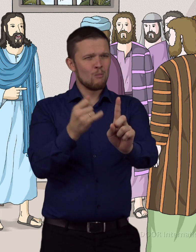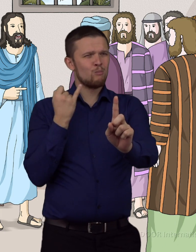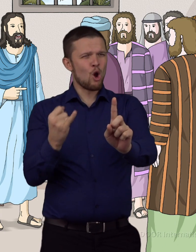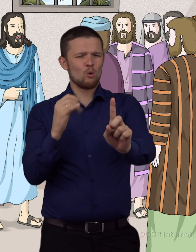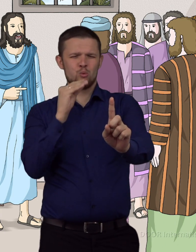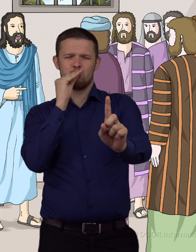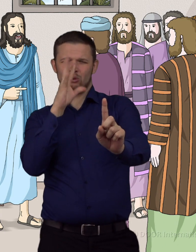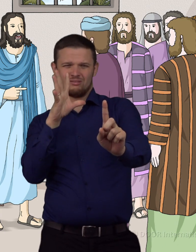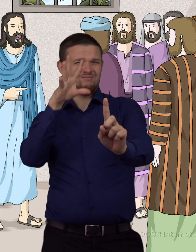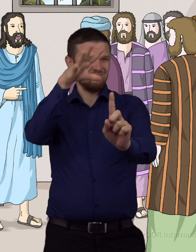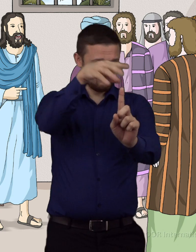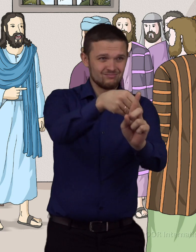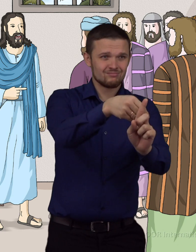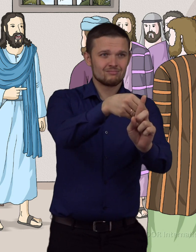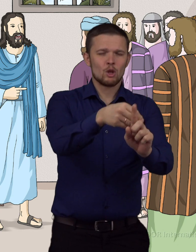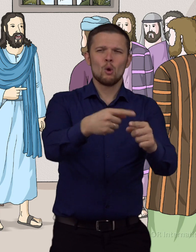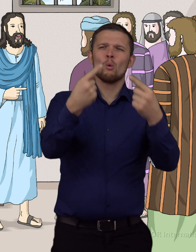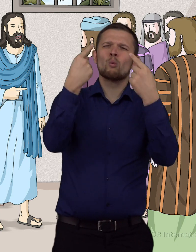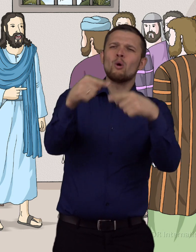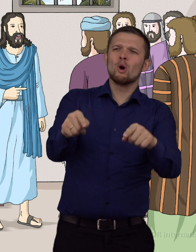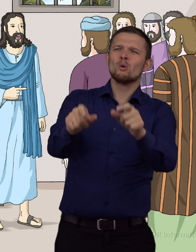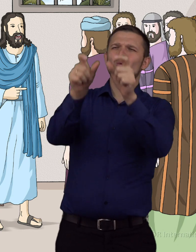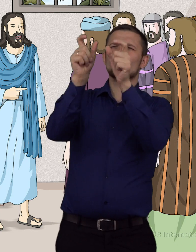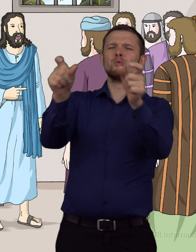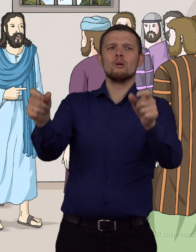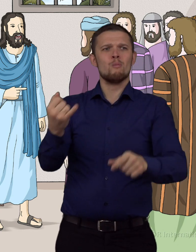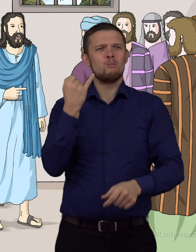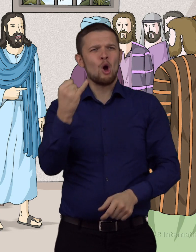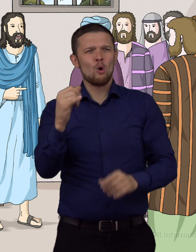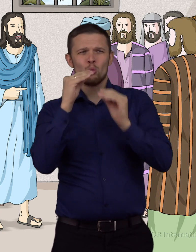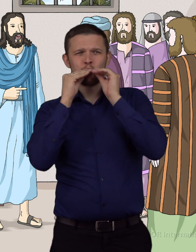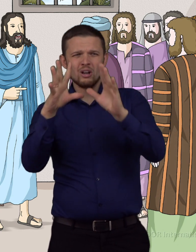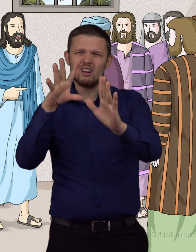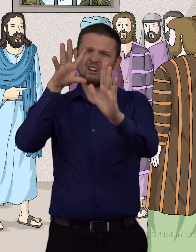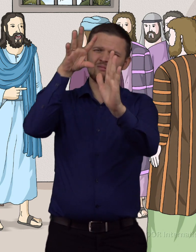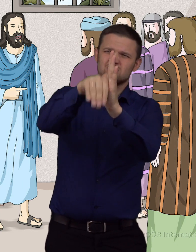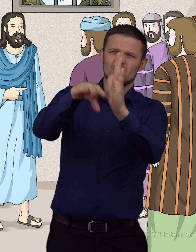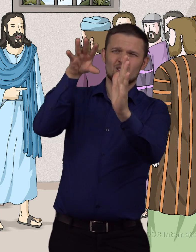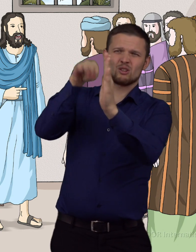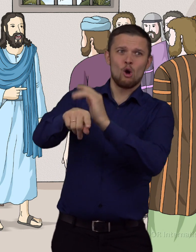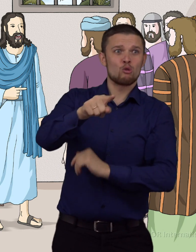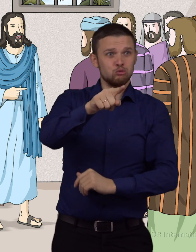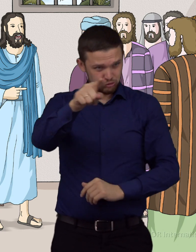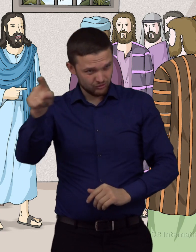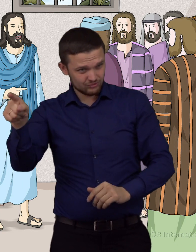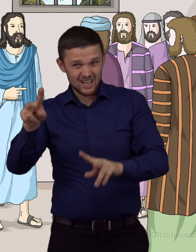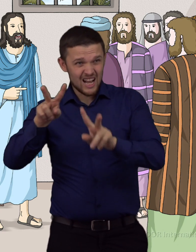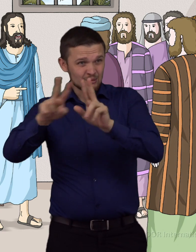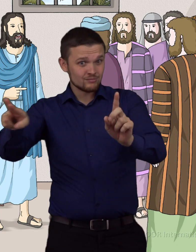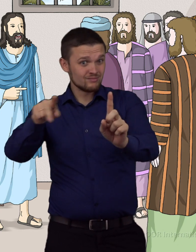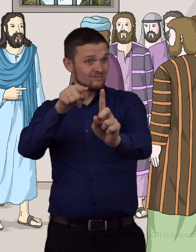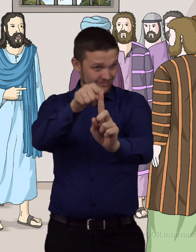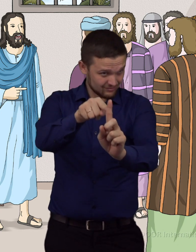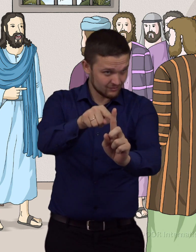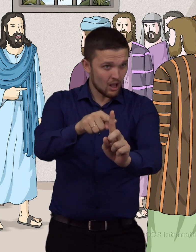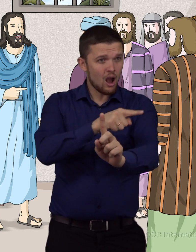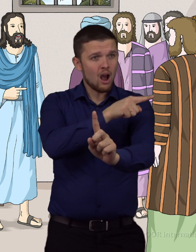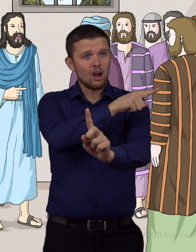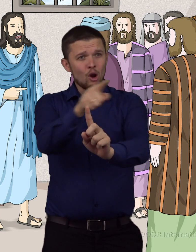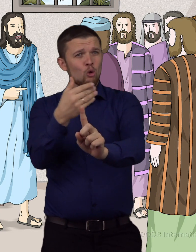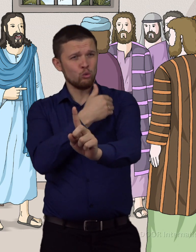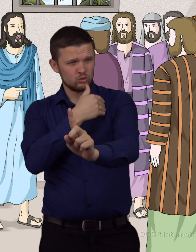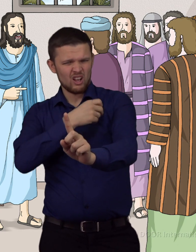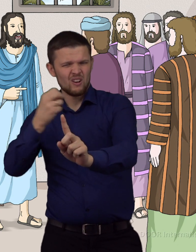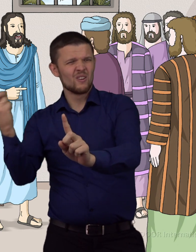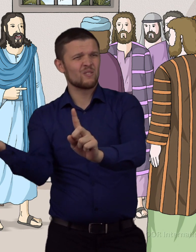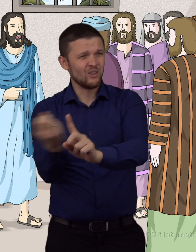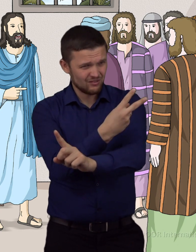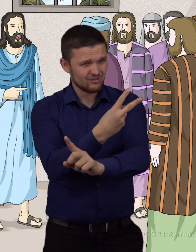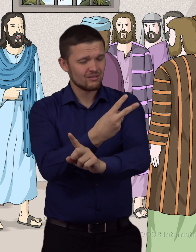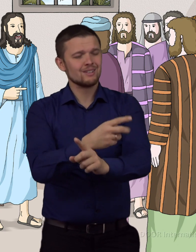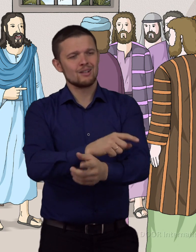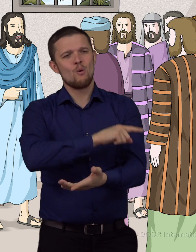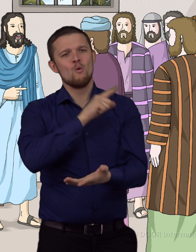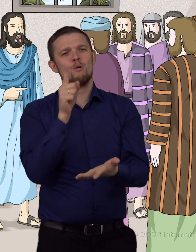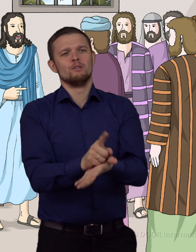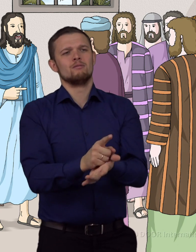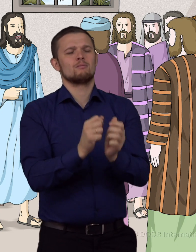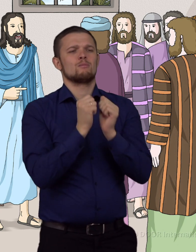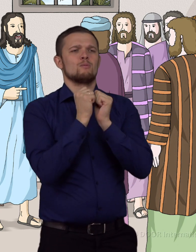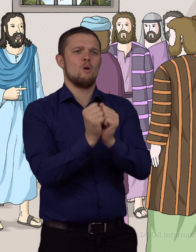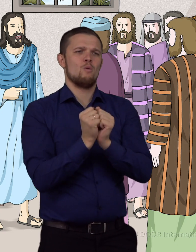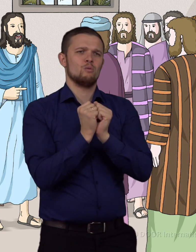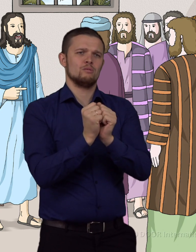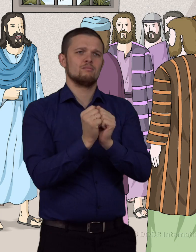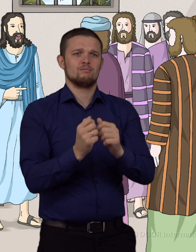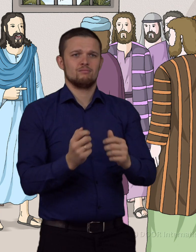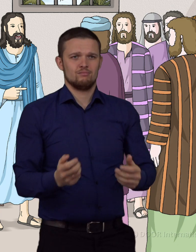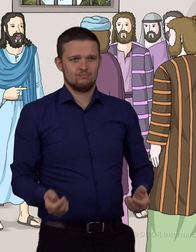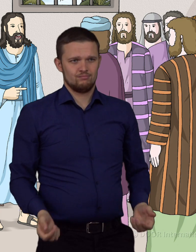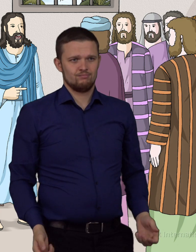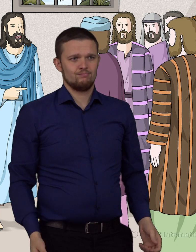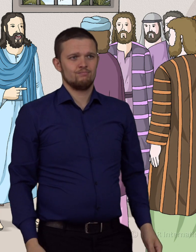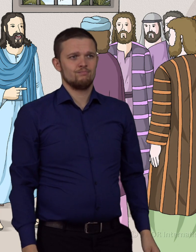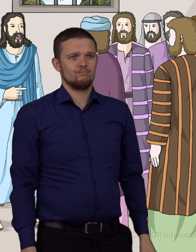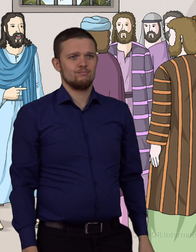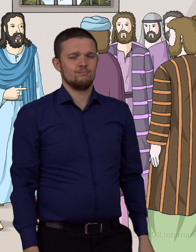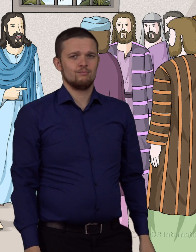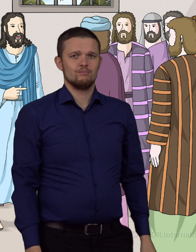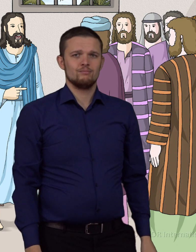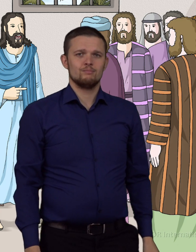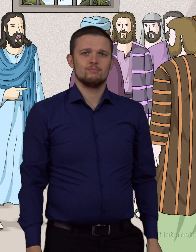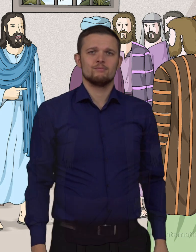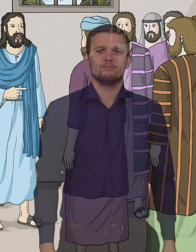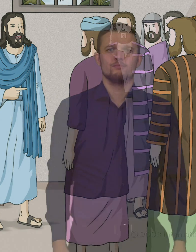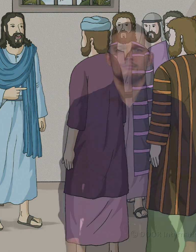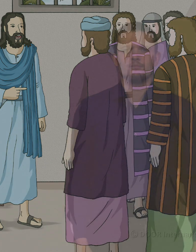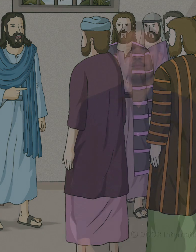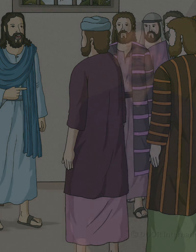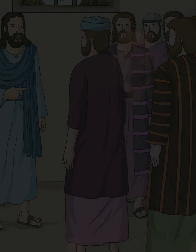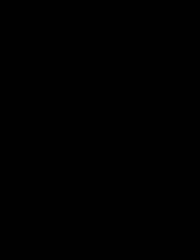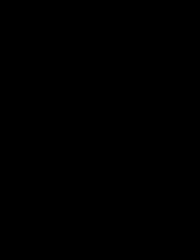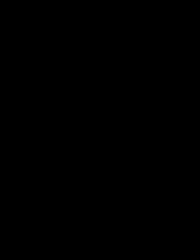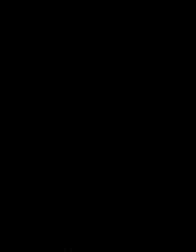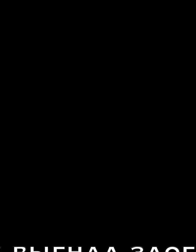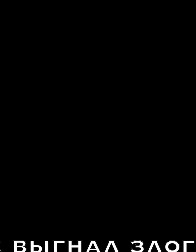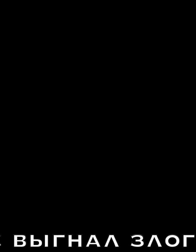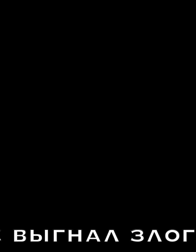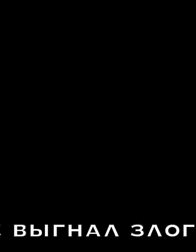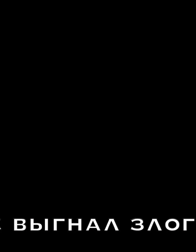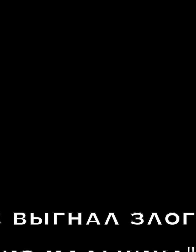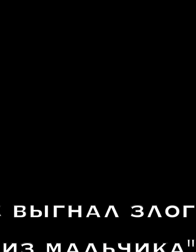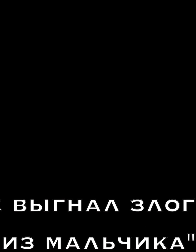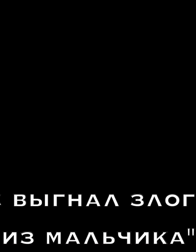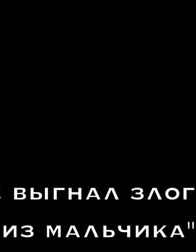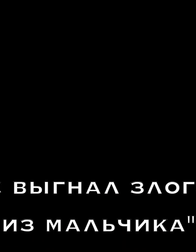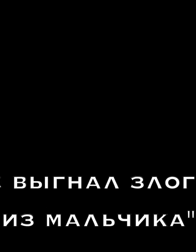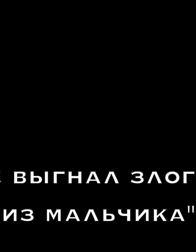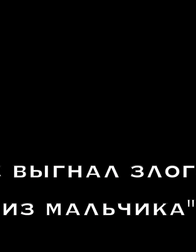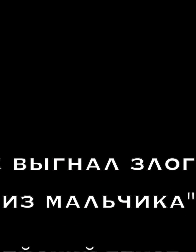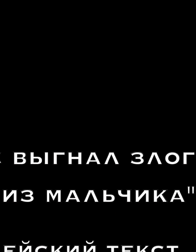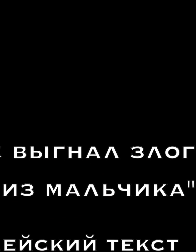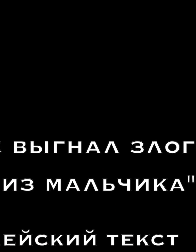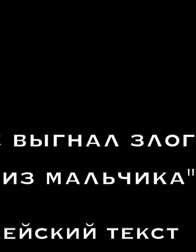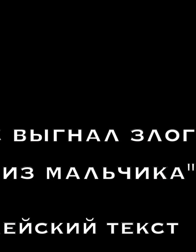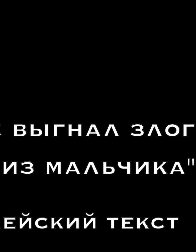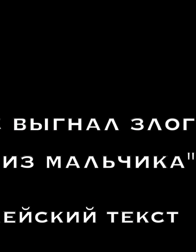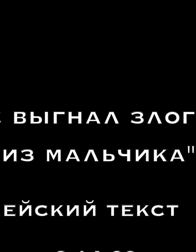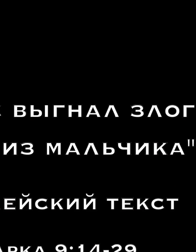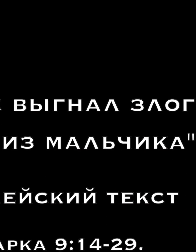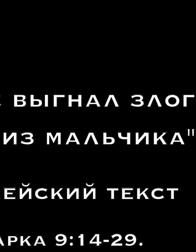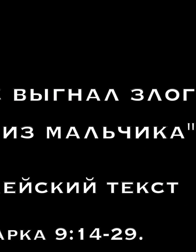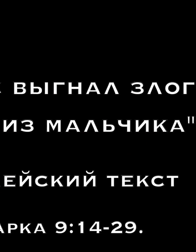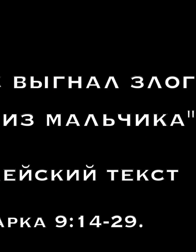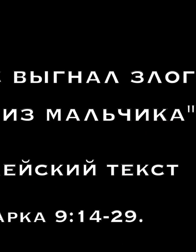Jesus answered, “This kind cannot come out, except by prayer.”